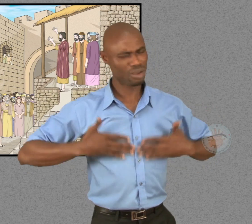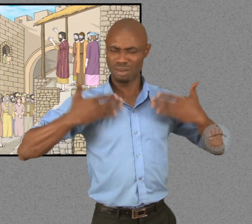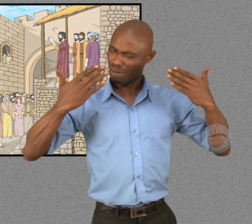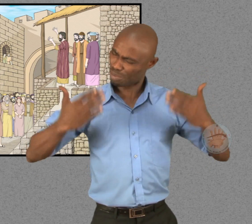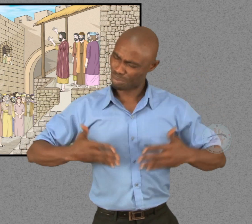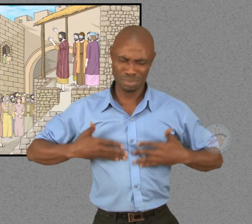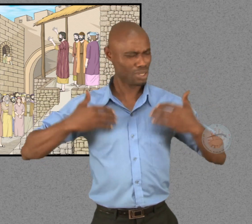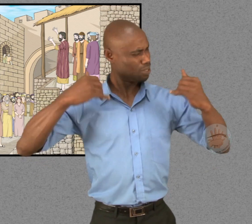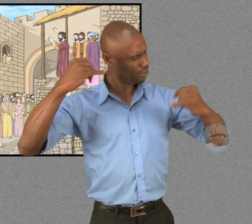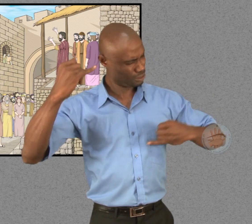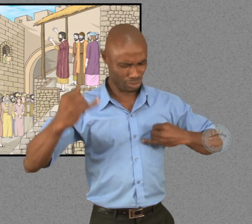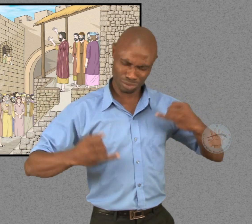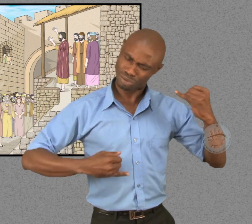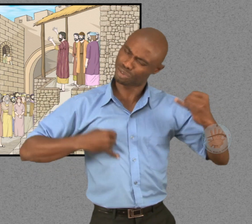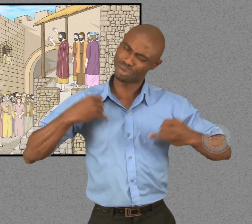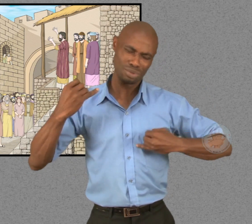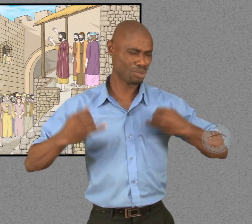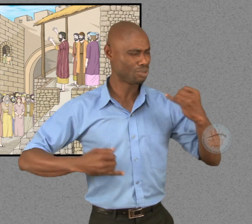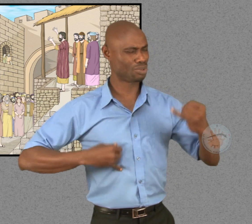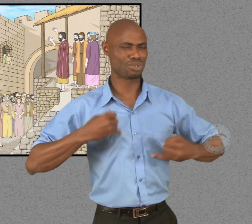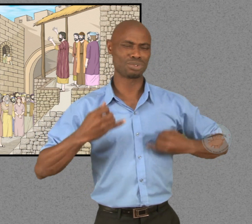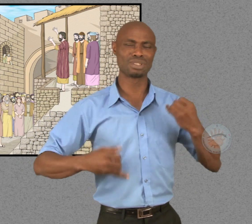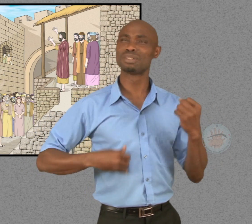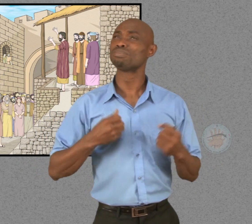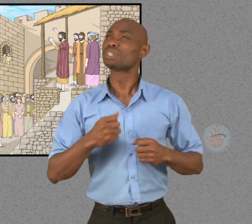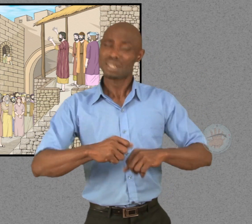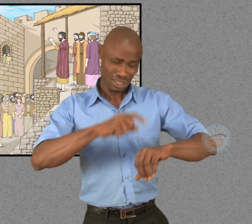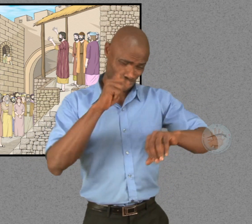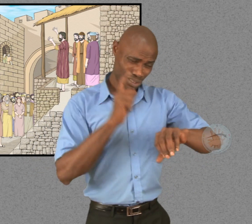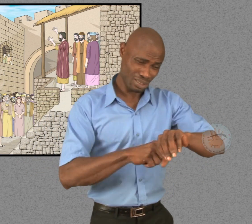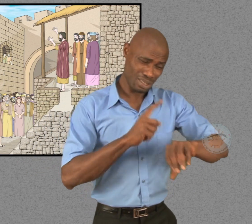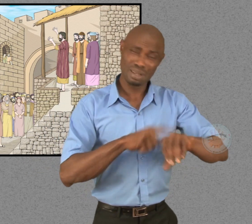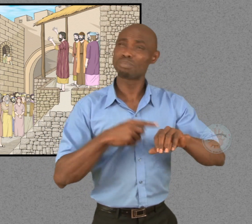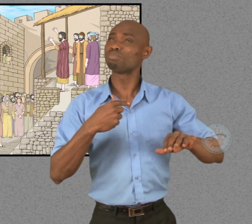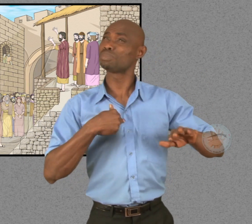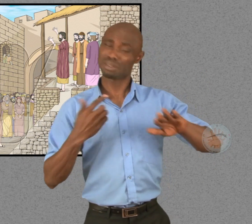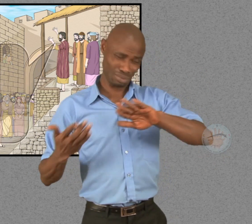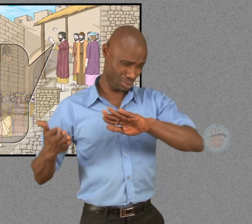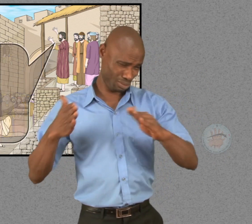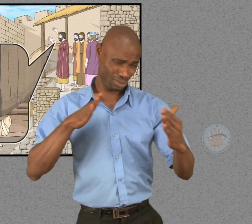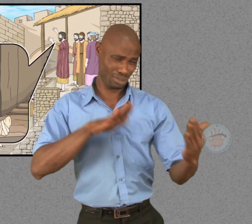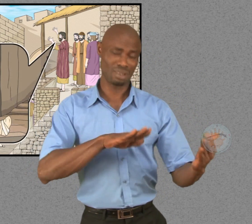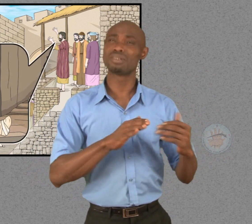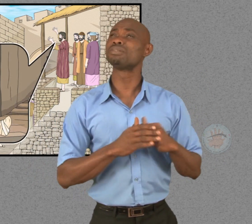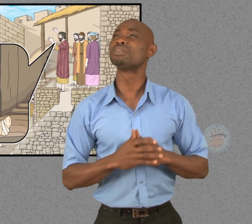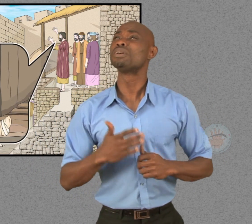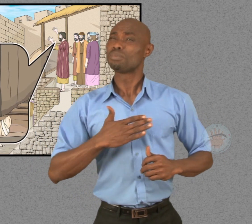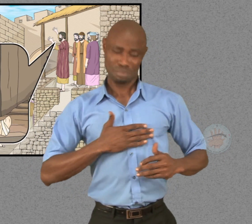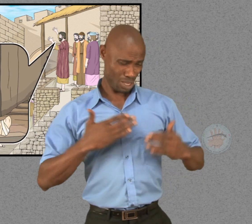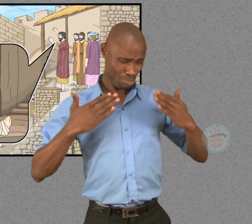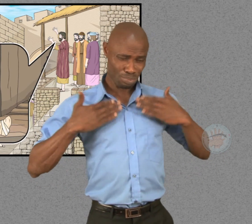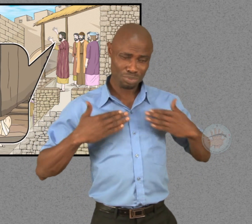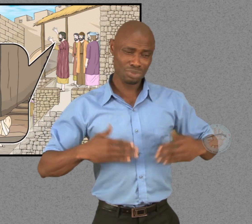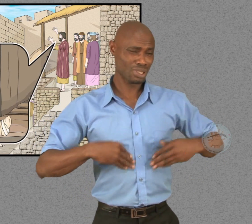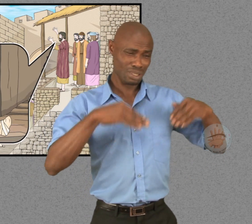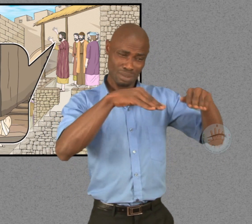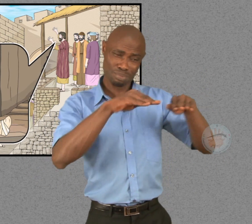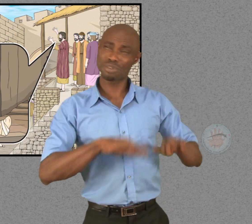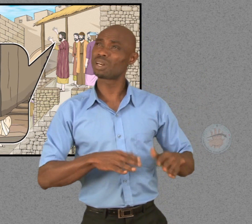You will fill me with joy in Your presence.’